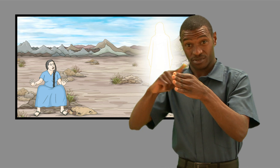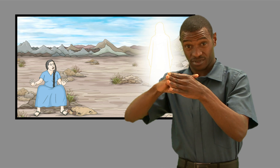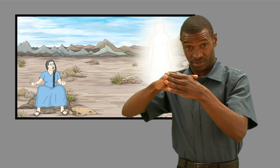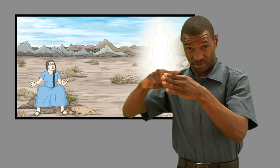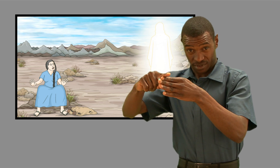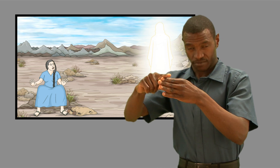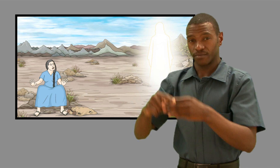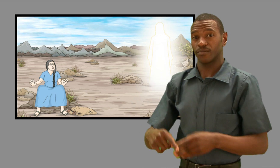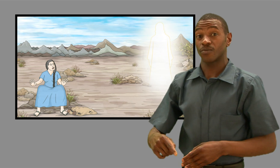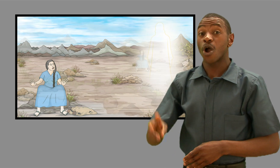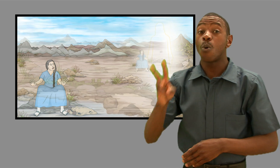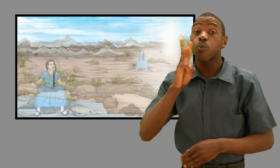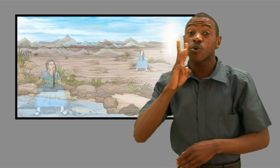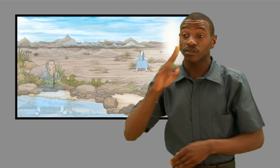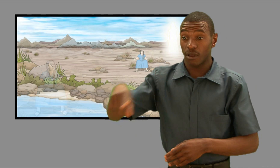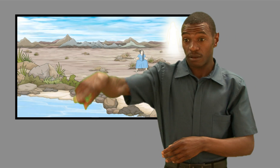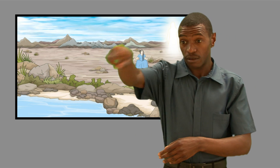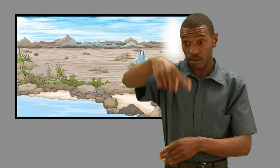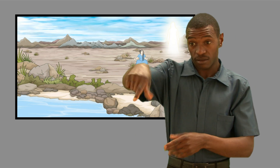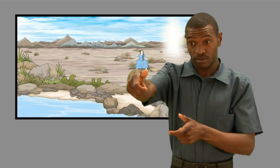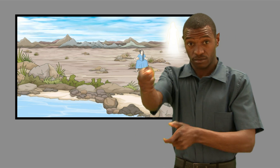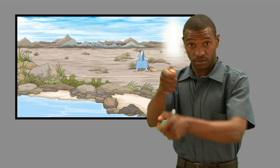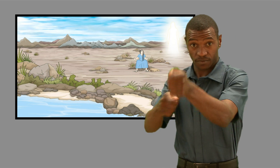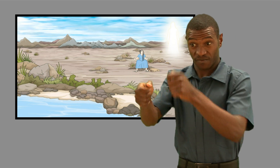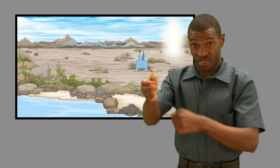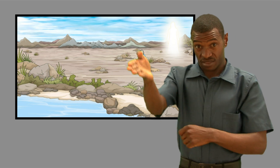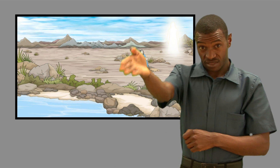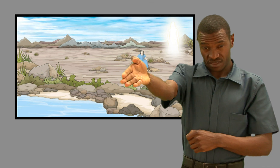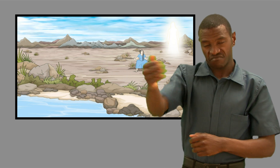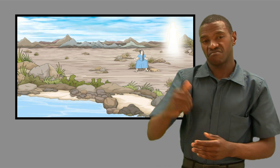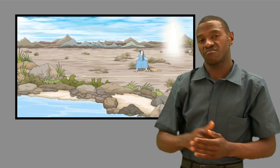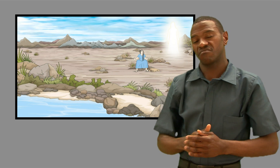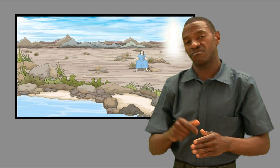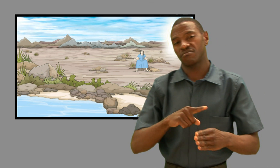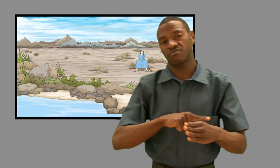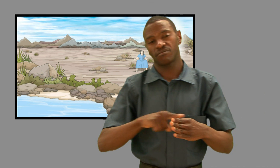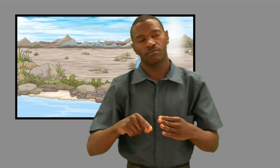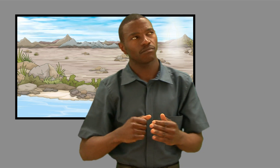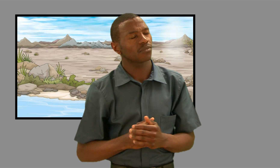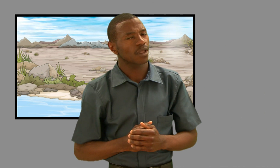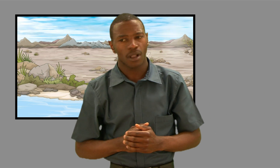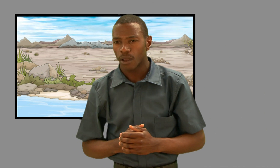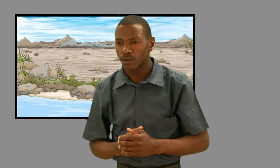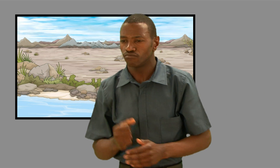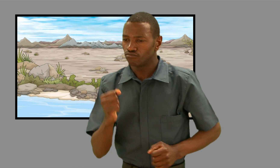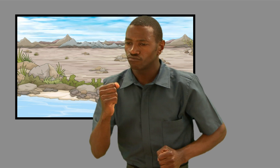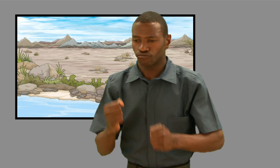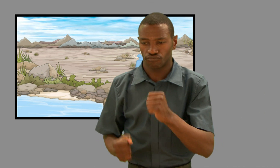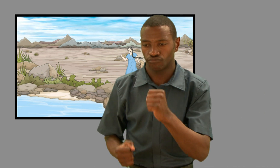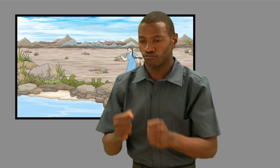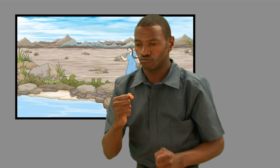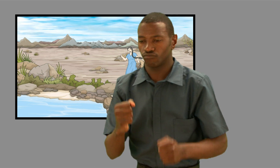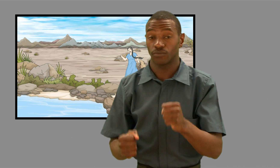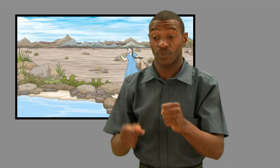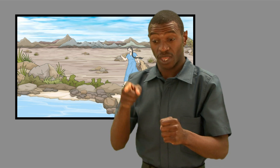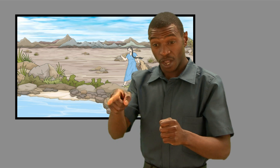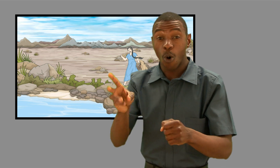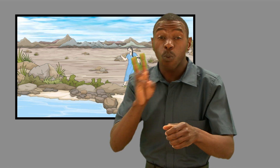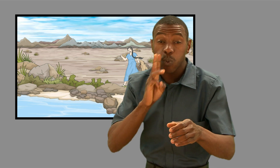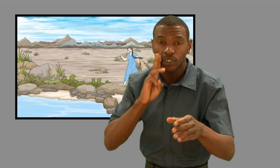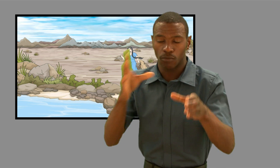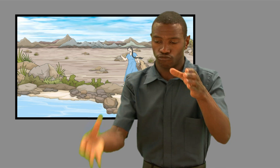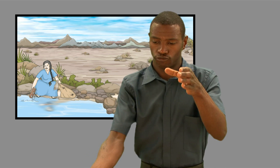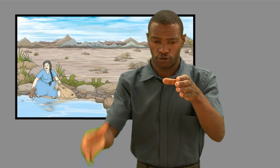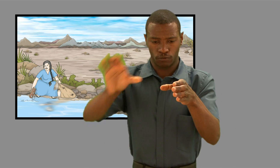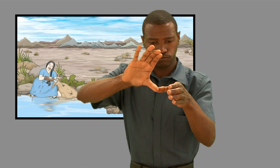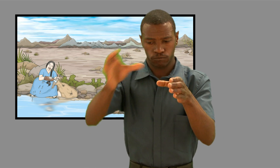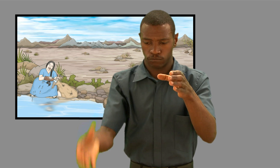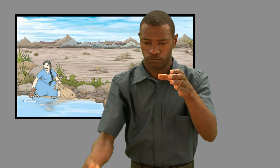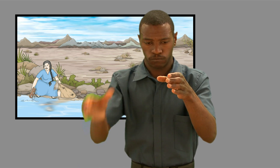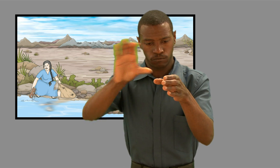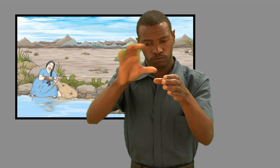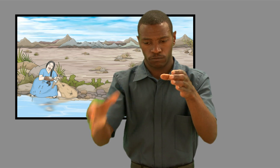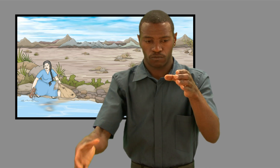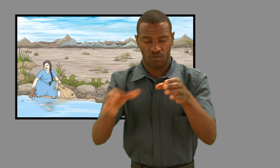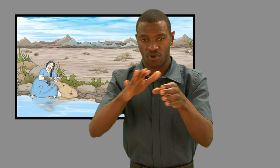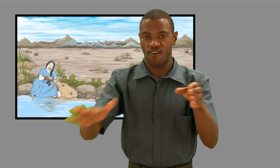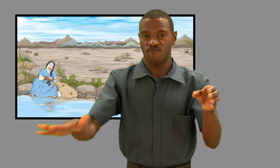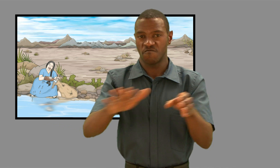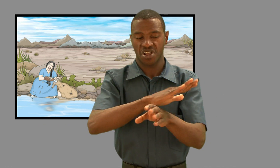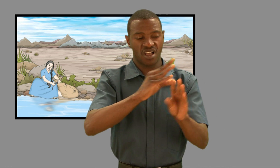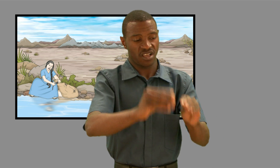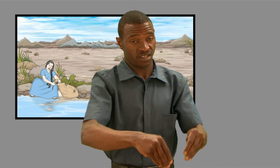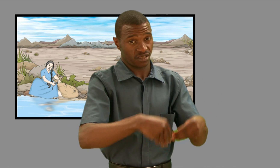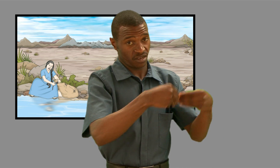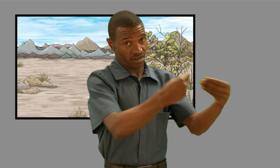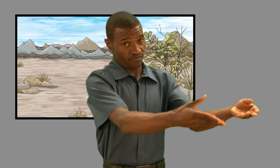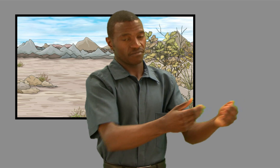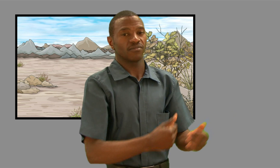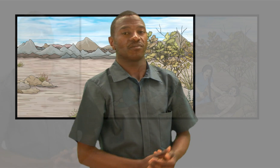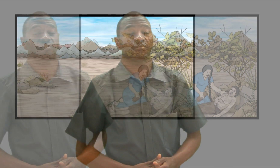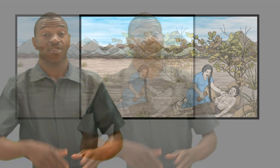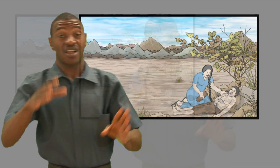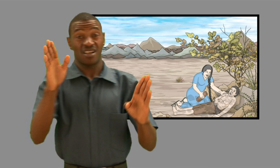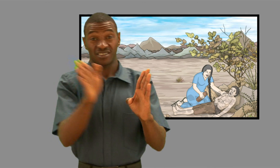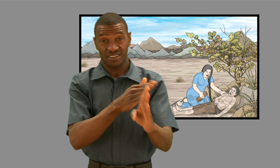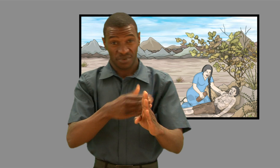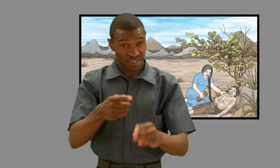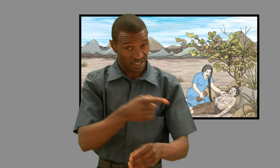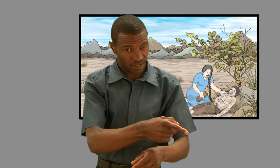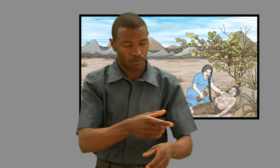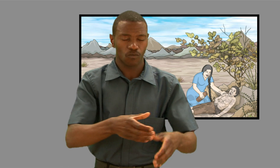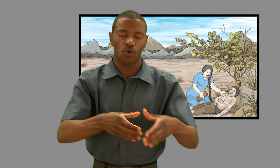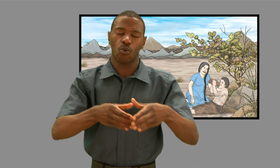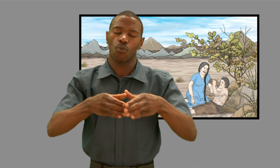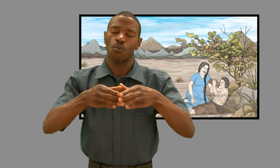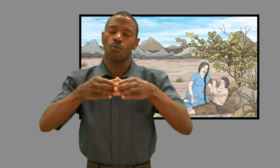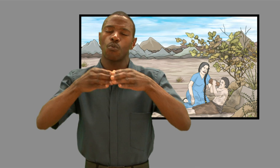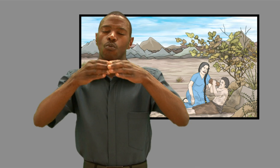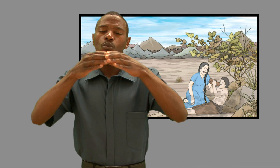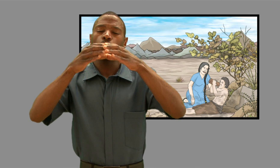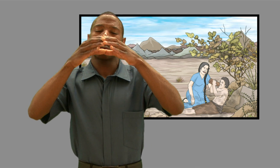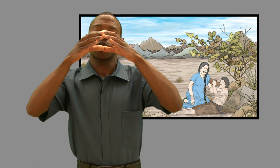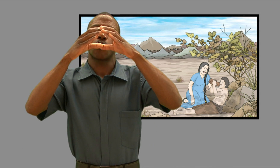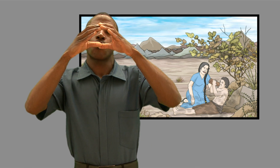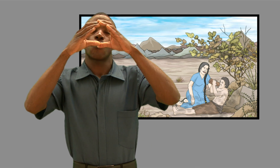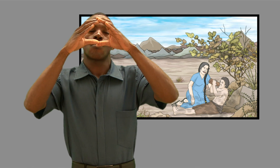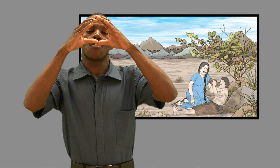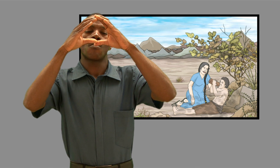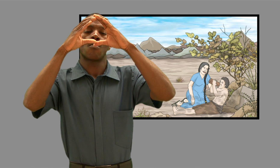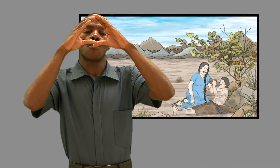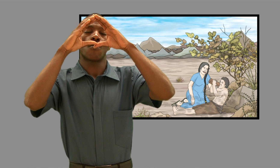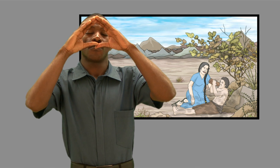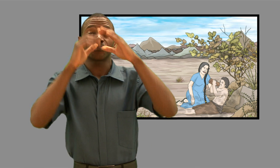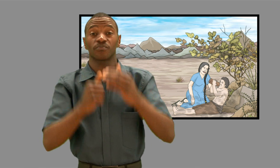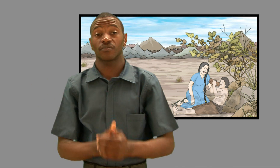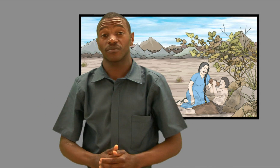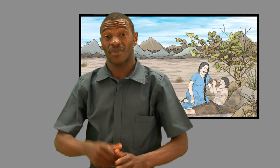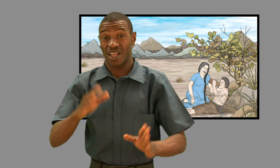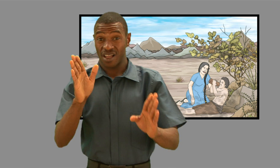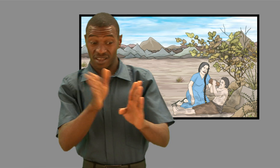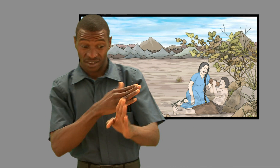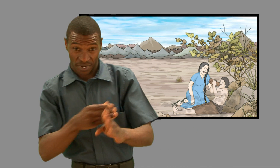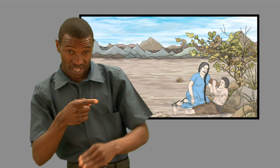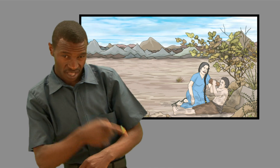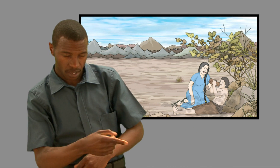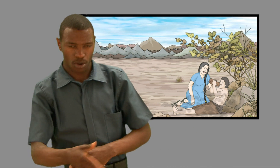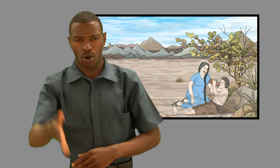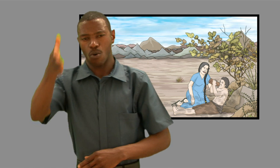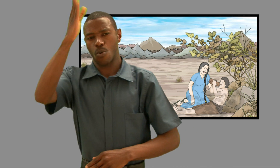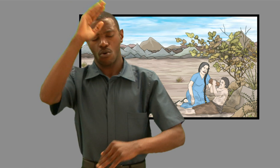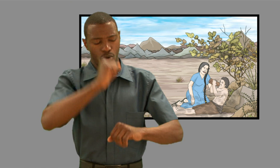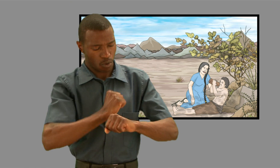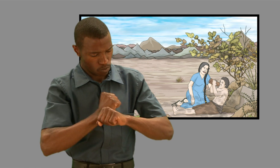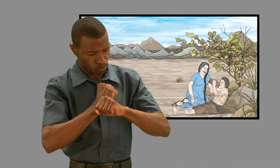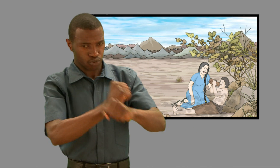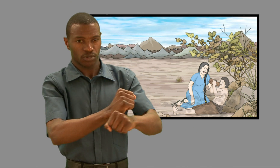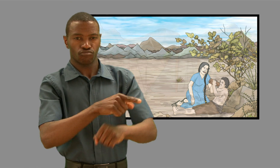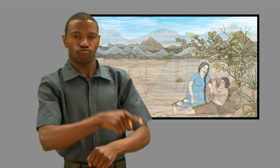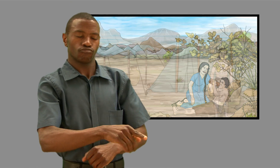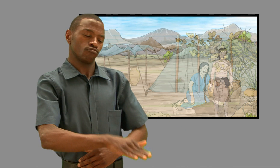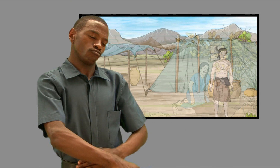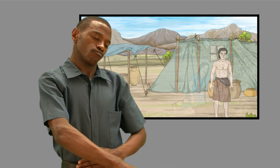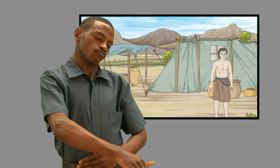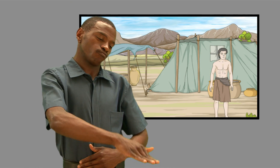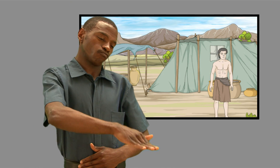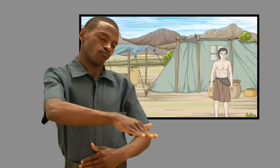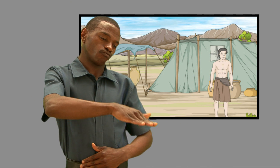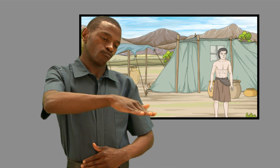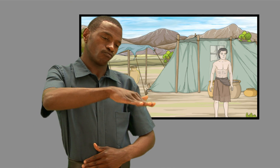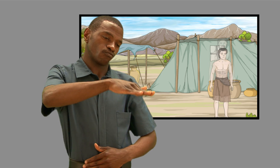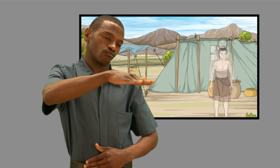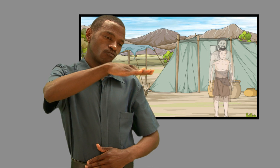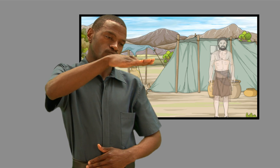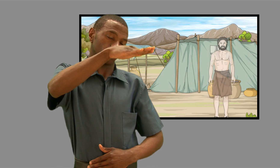Then God opened her eyes, and she saw a well of water. So she went and filled the skin with water and gave the boy a drink.